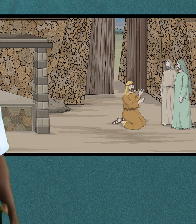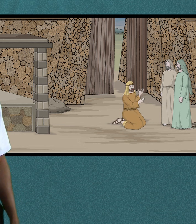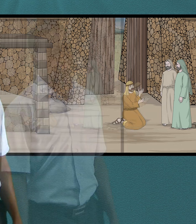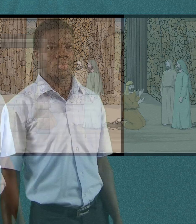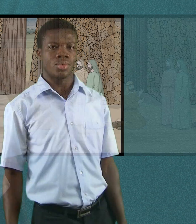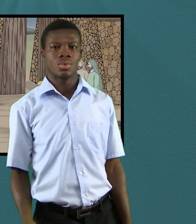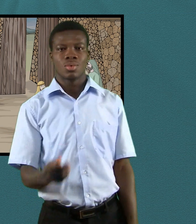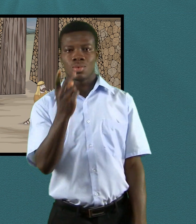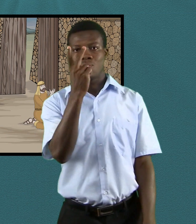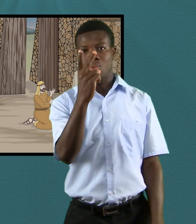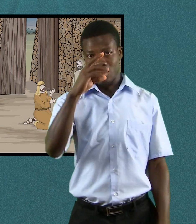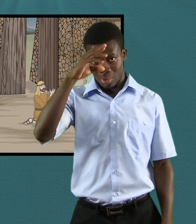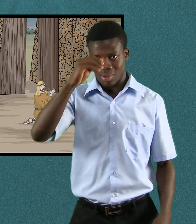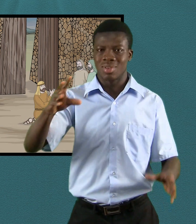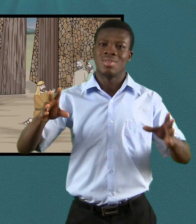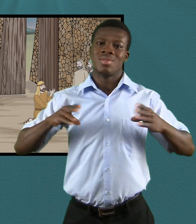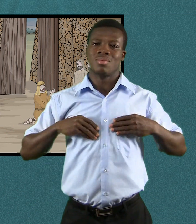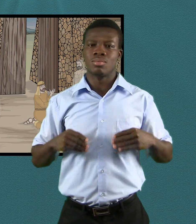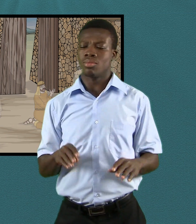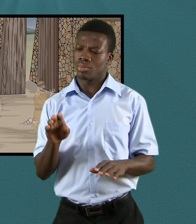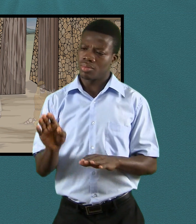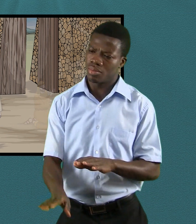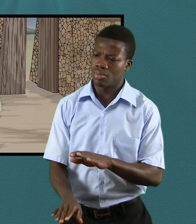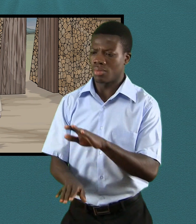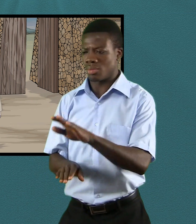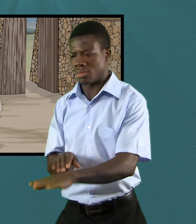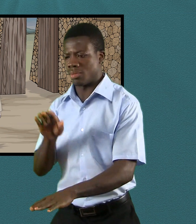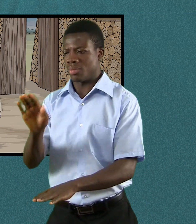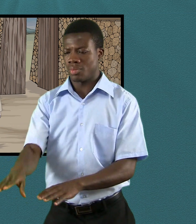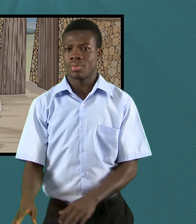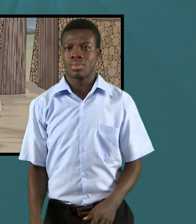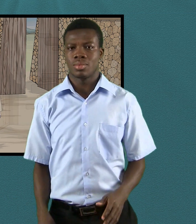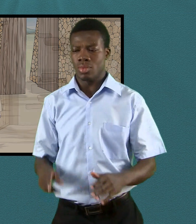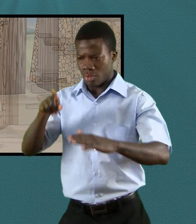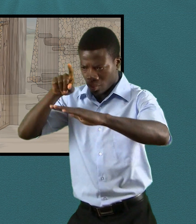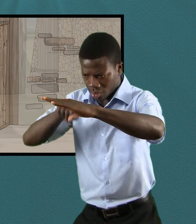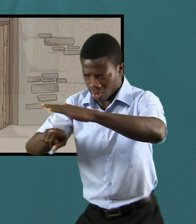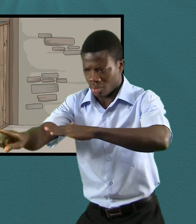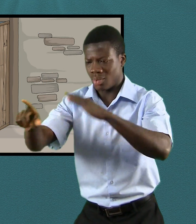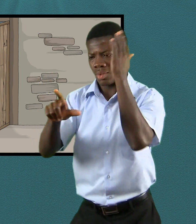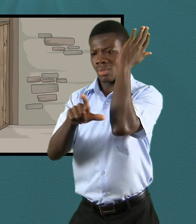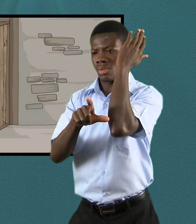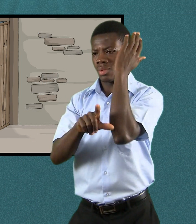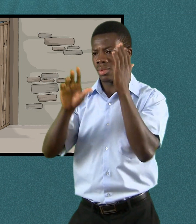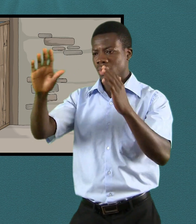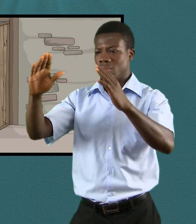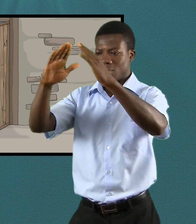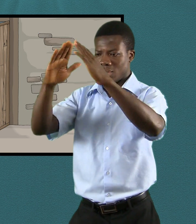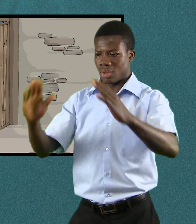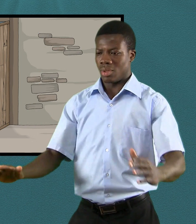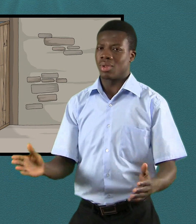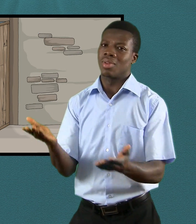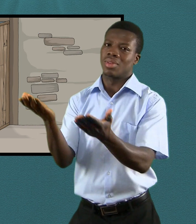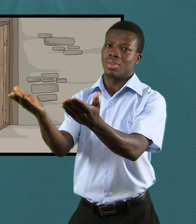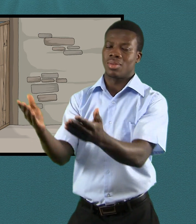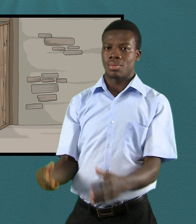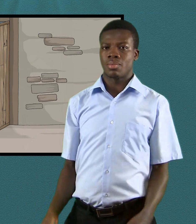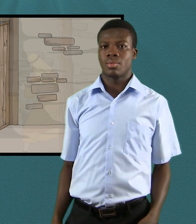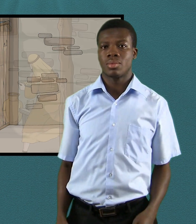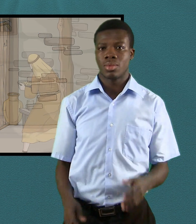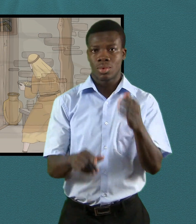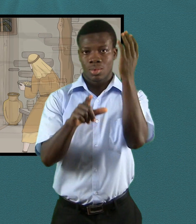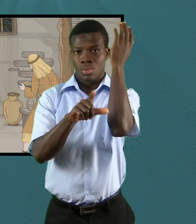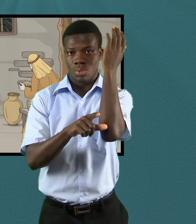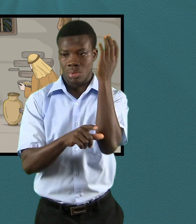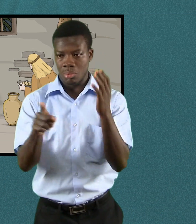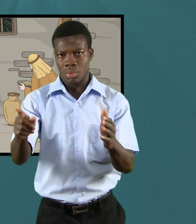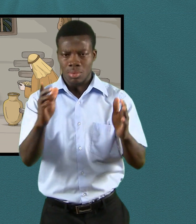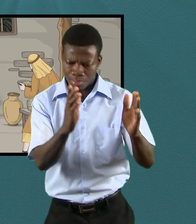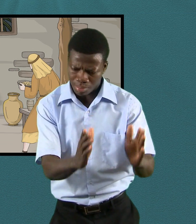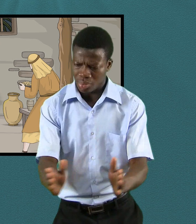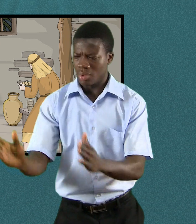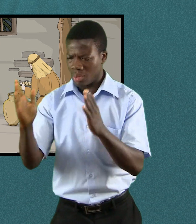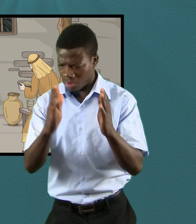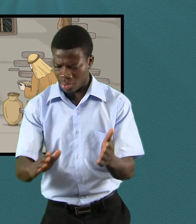But Lot insisted so strongly that they followed him into his house.